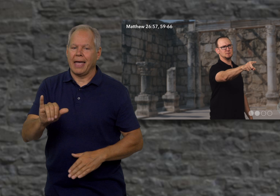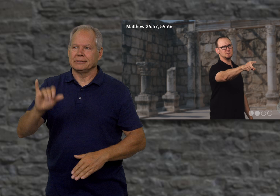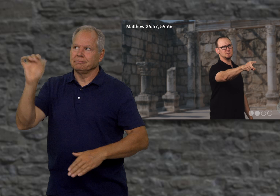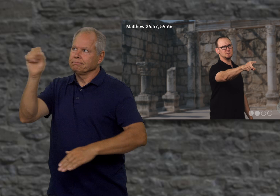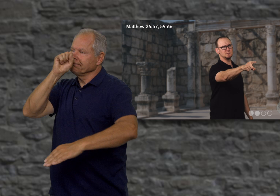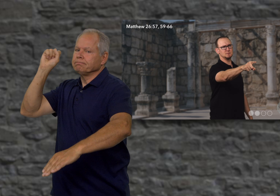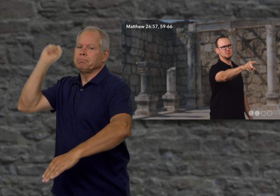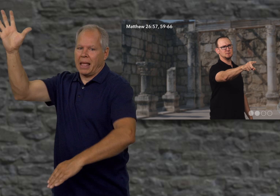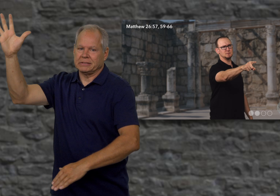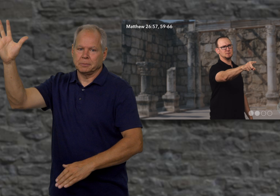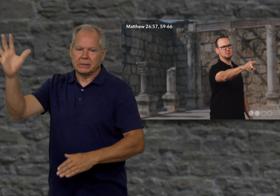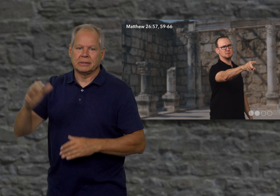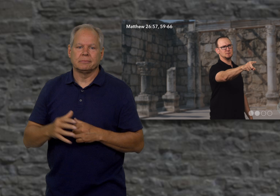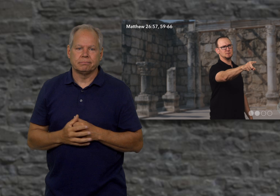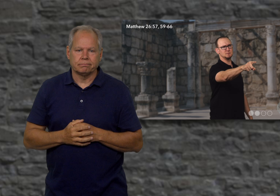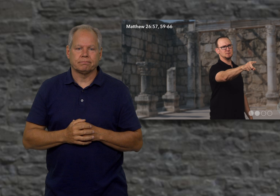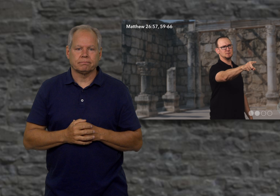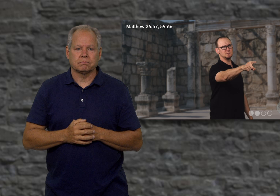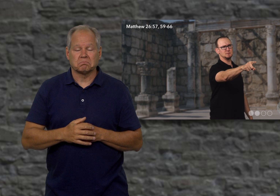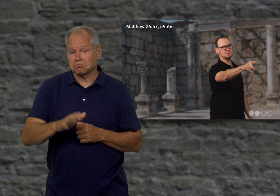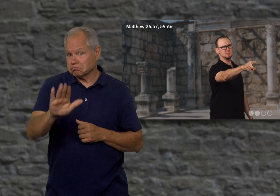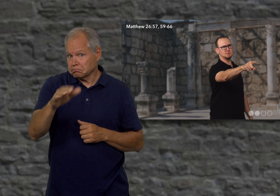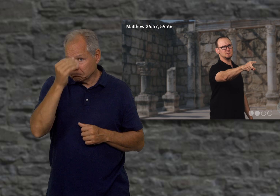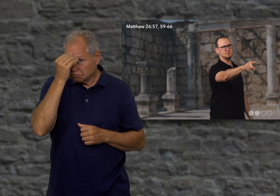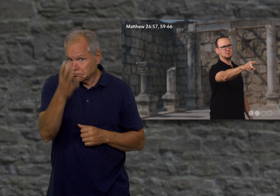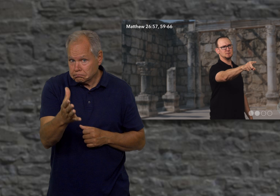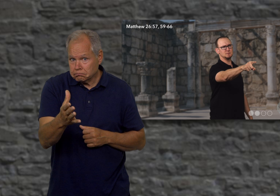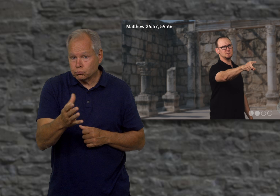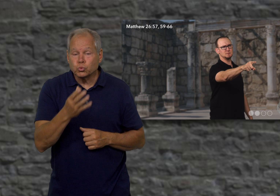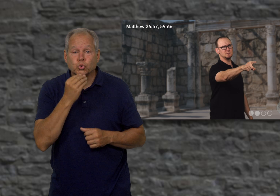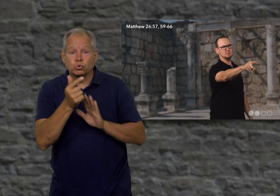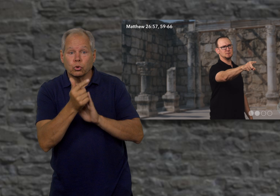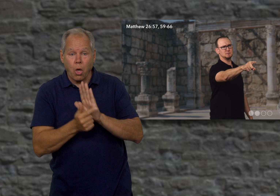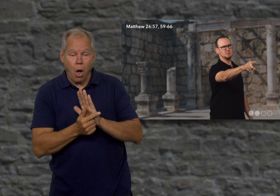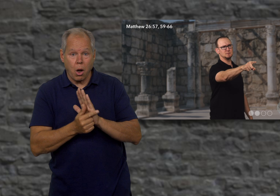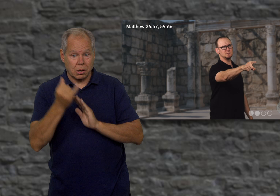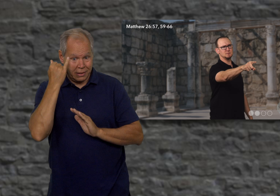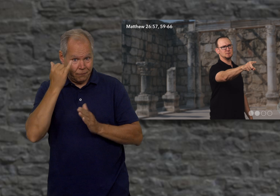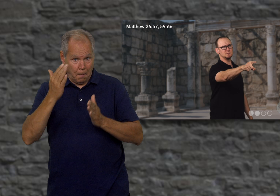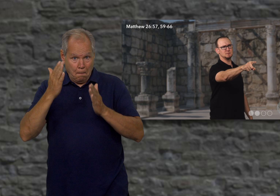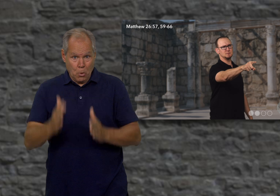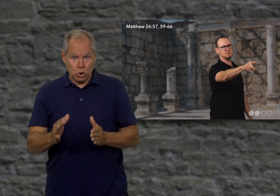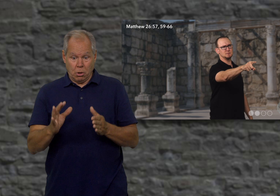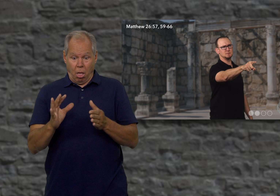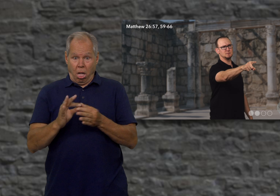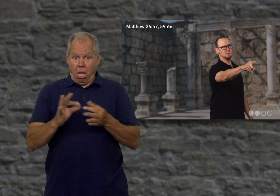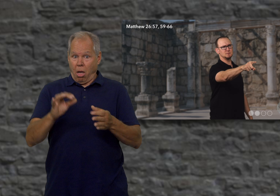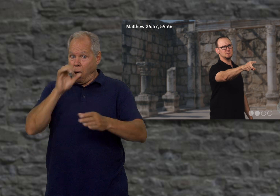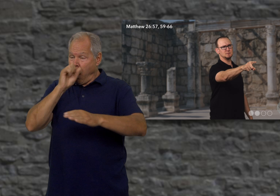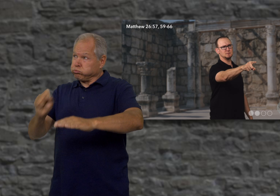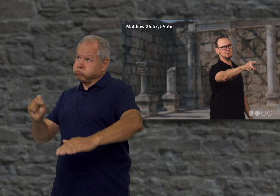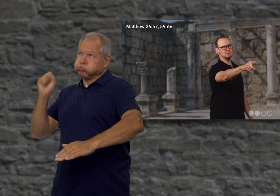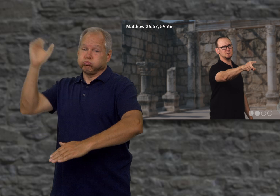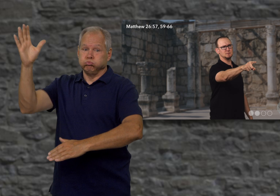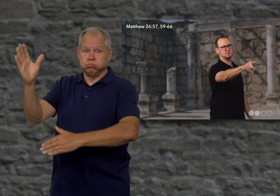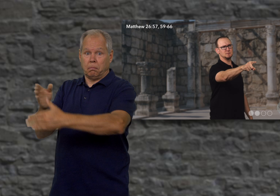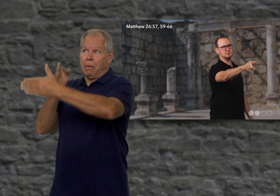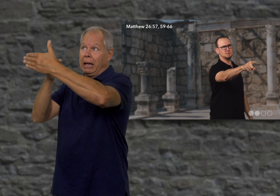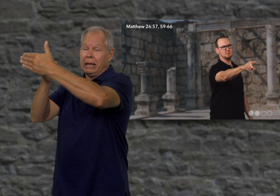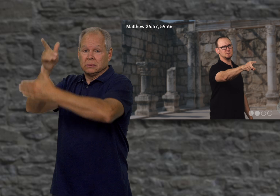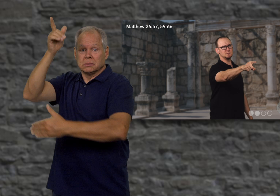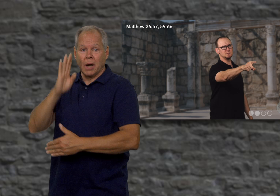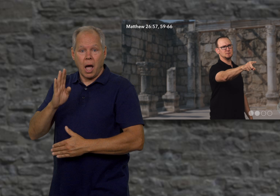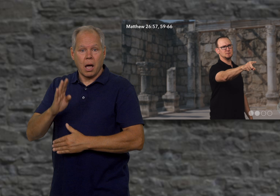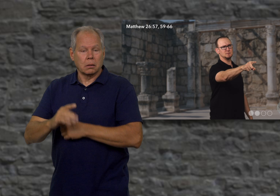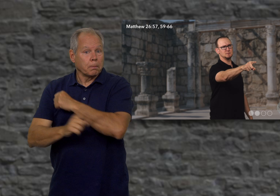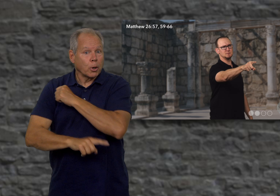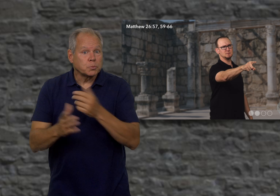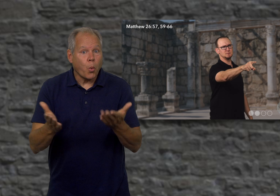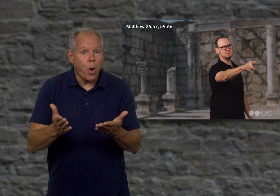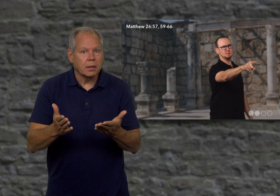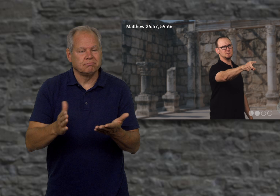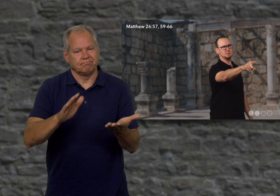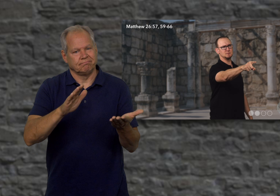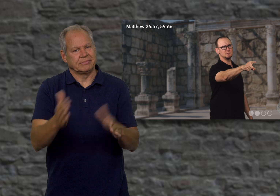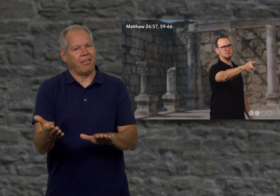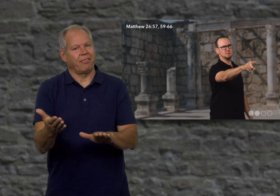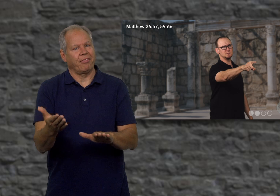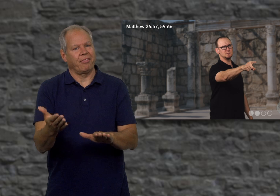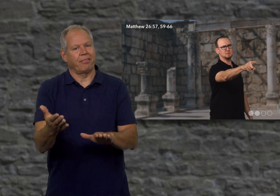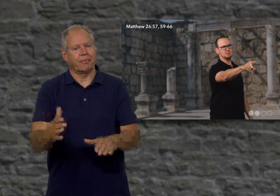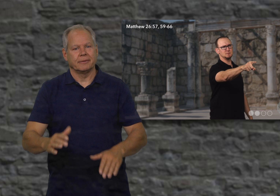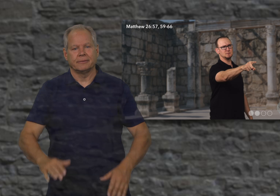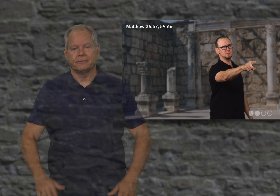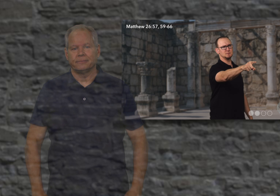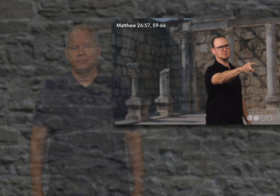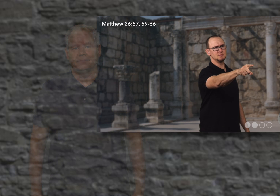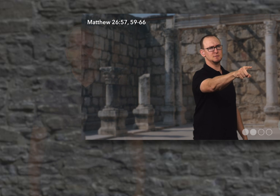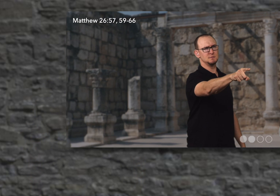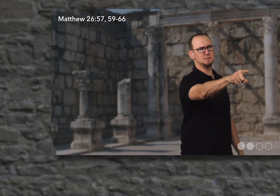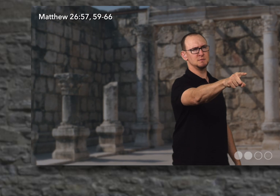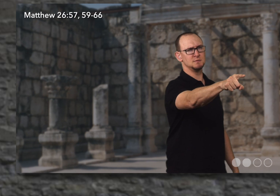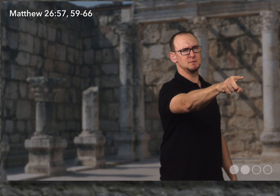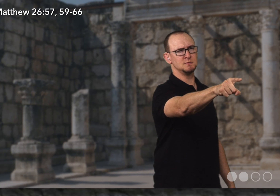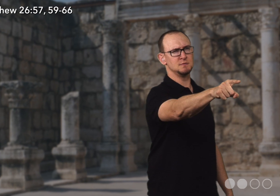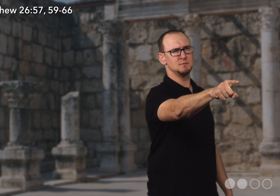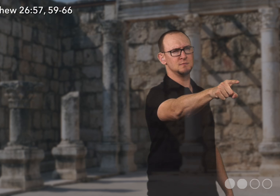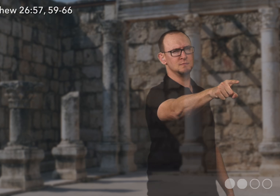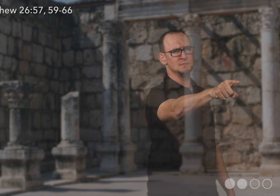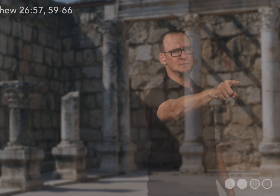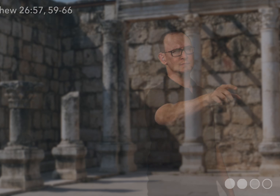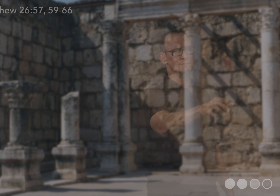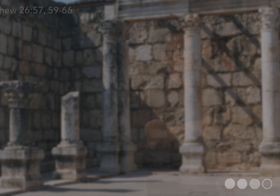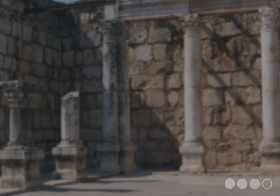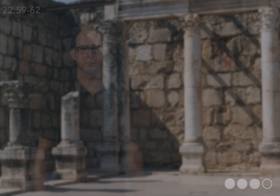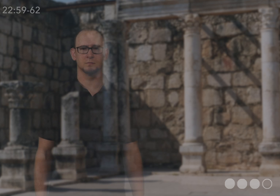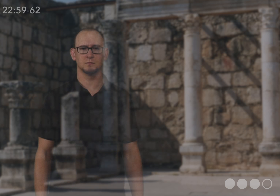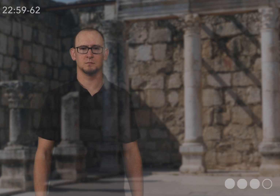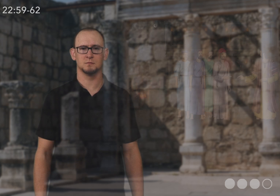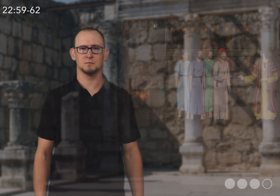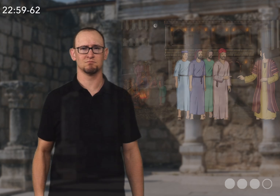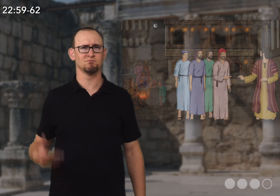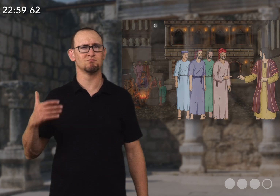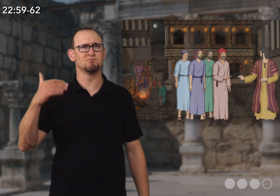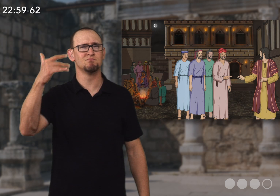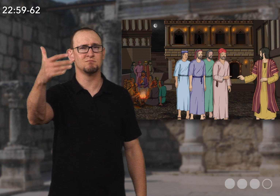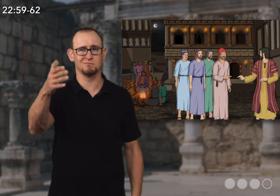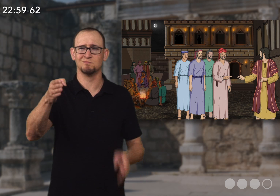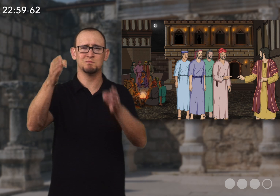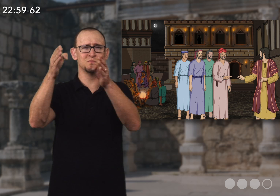“He deserves to die,” they answered.